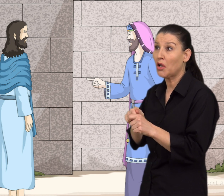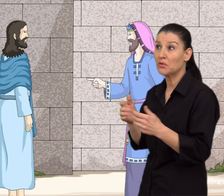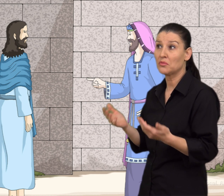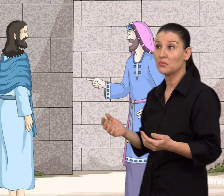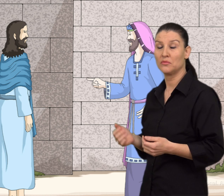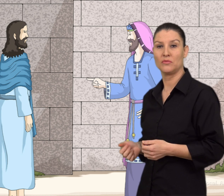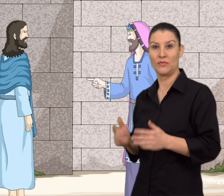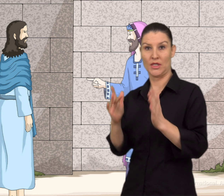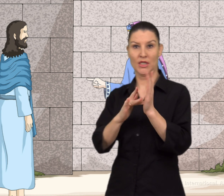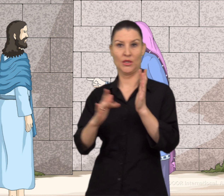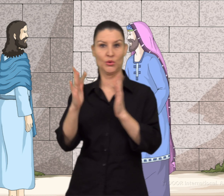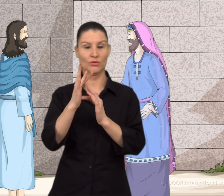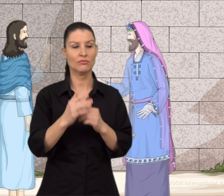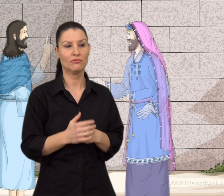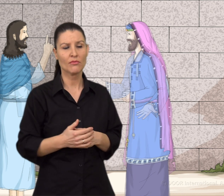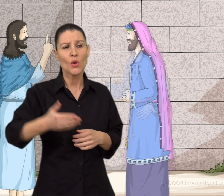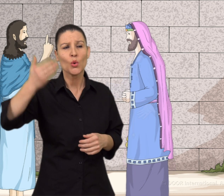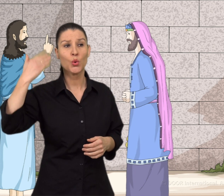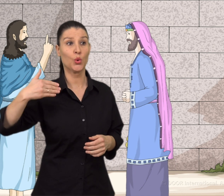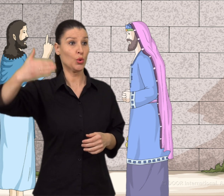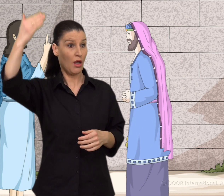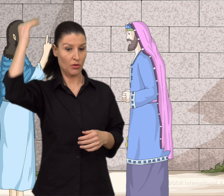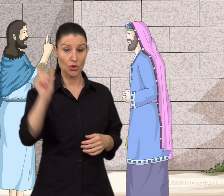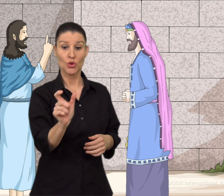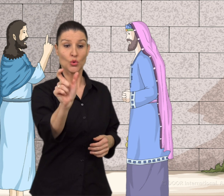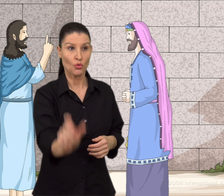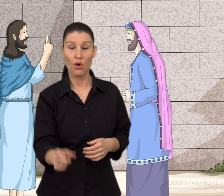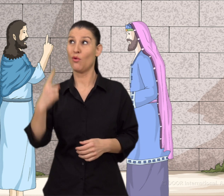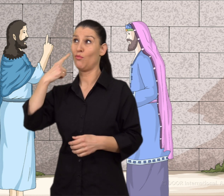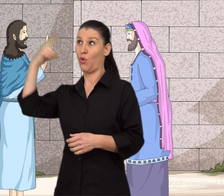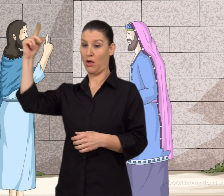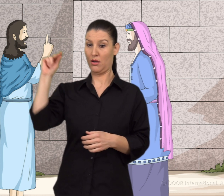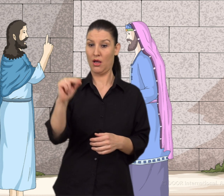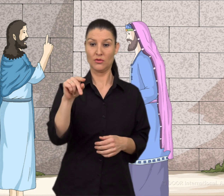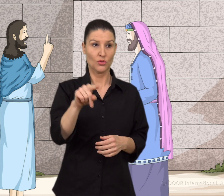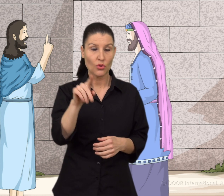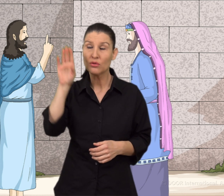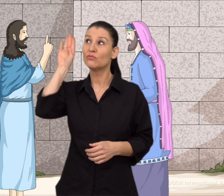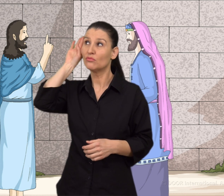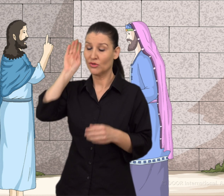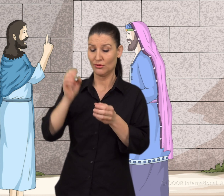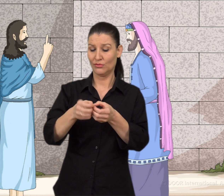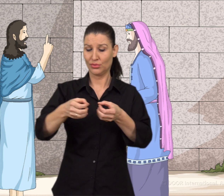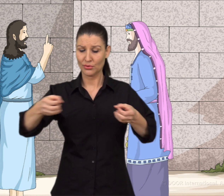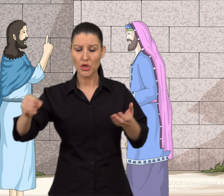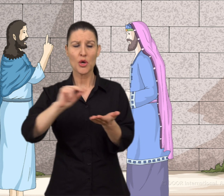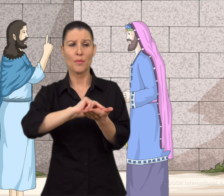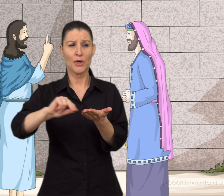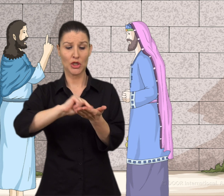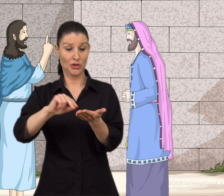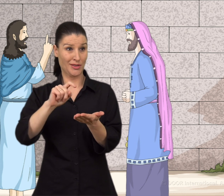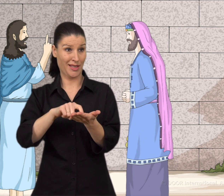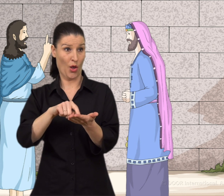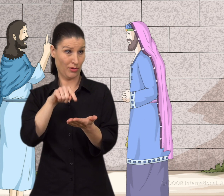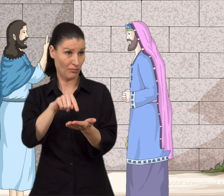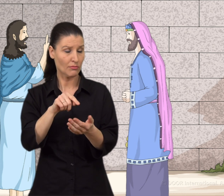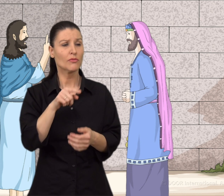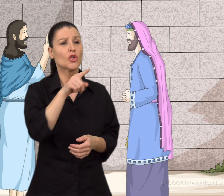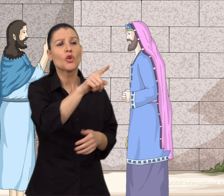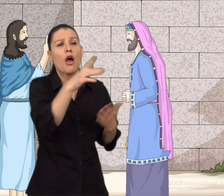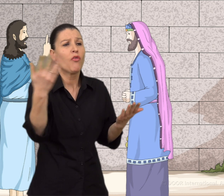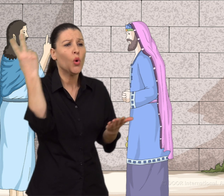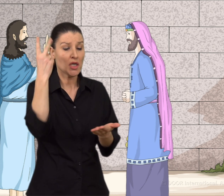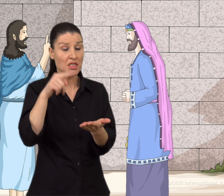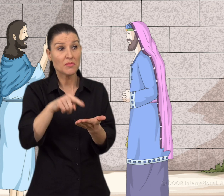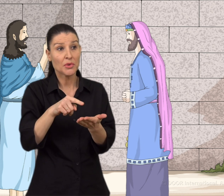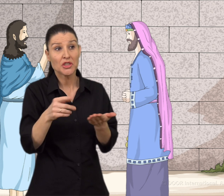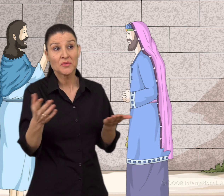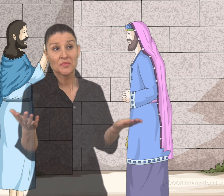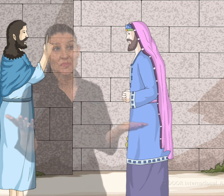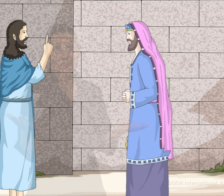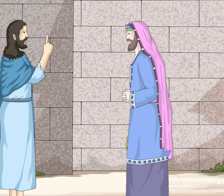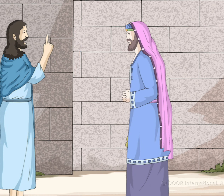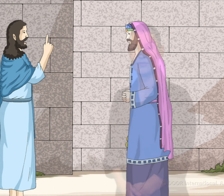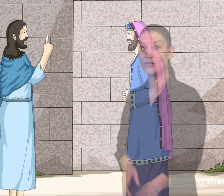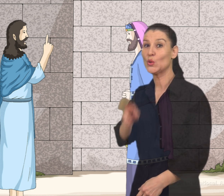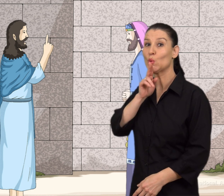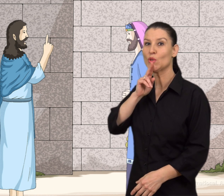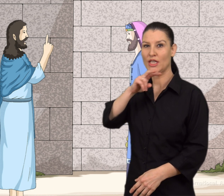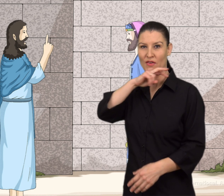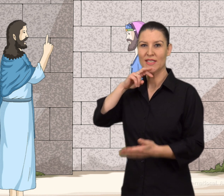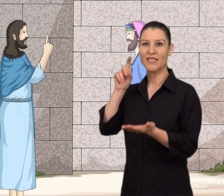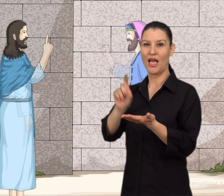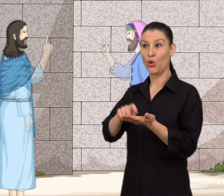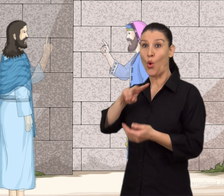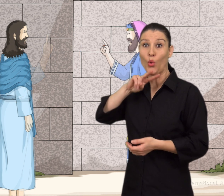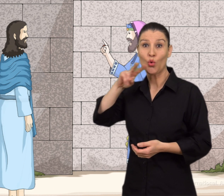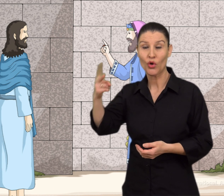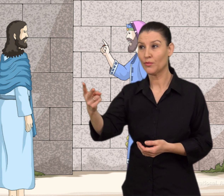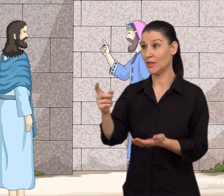“What is written in the Law?” Jesus replied. “How do you read it?”